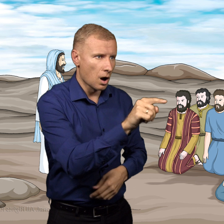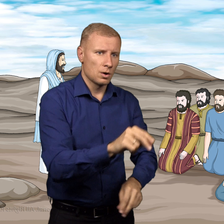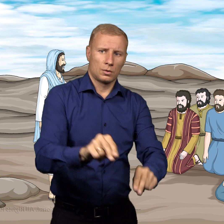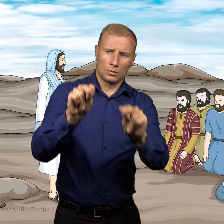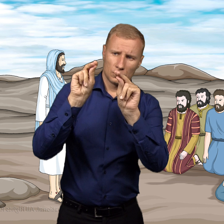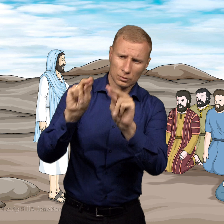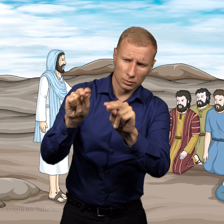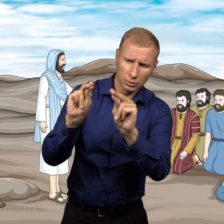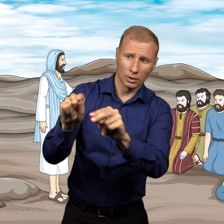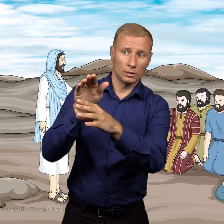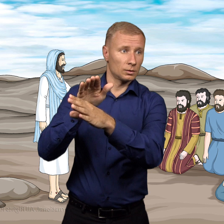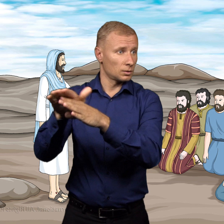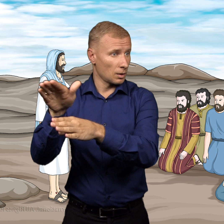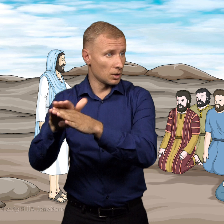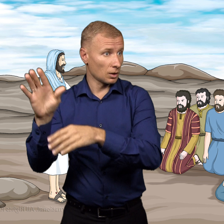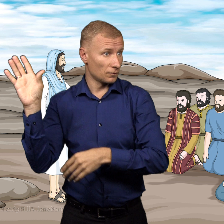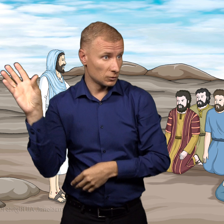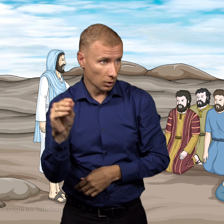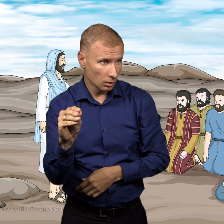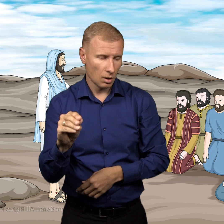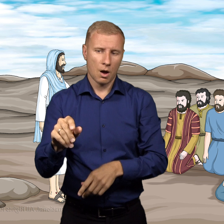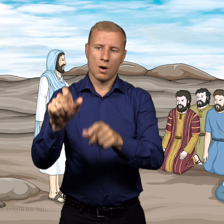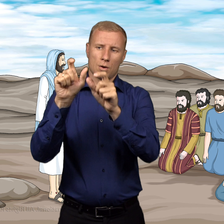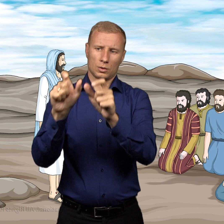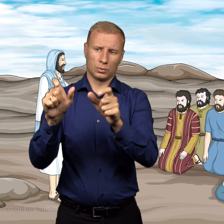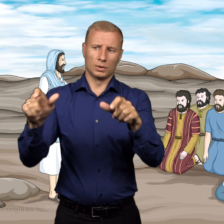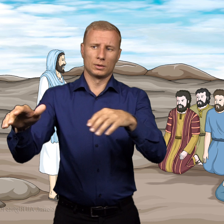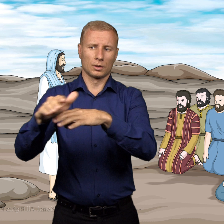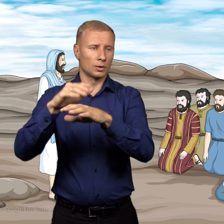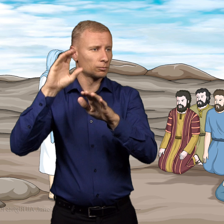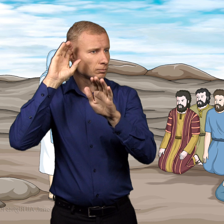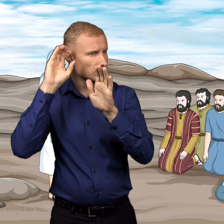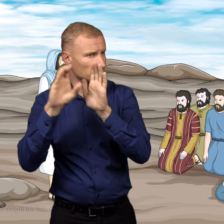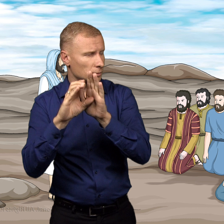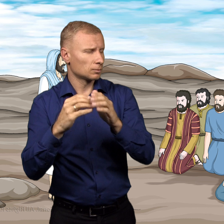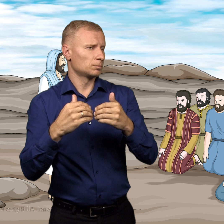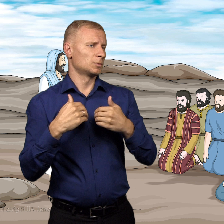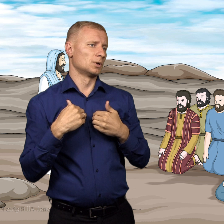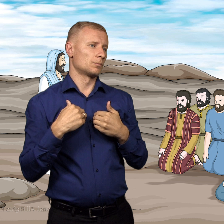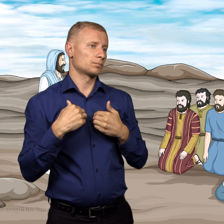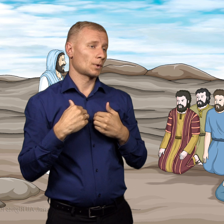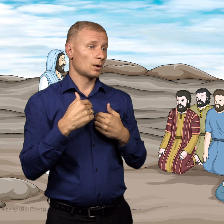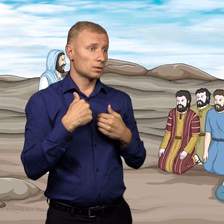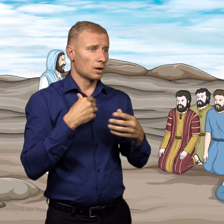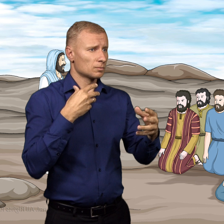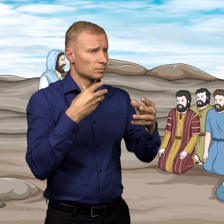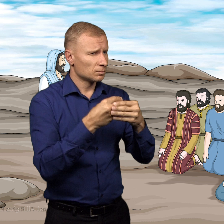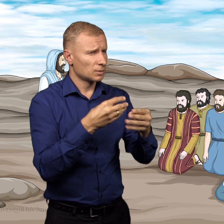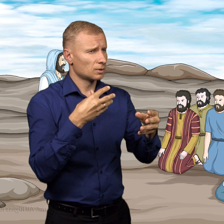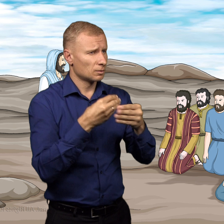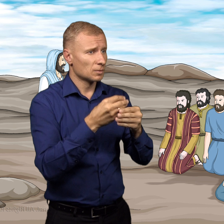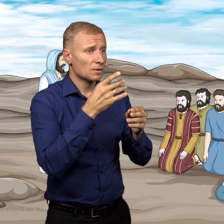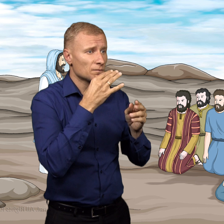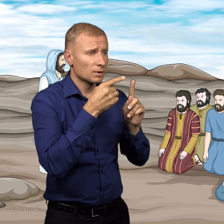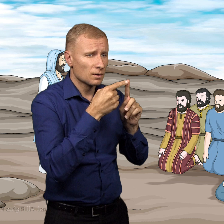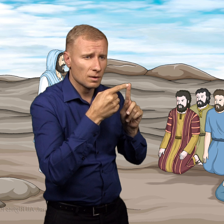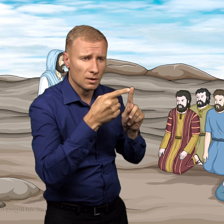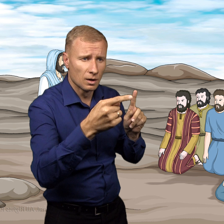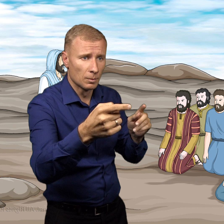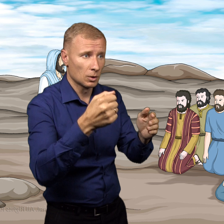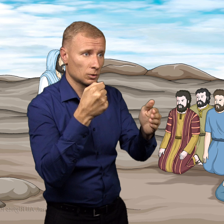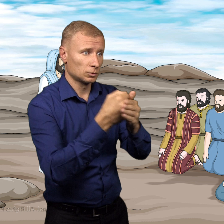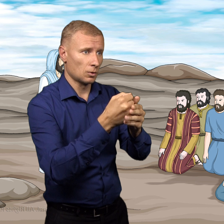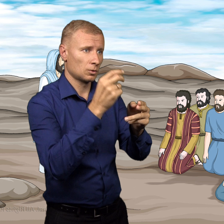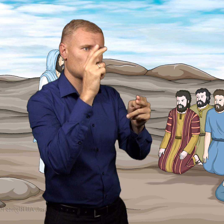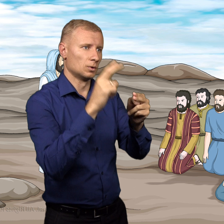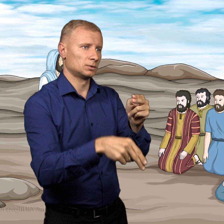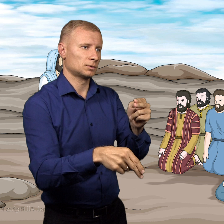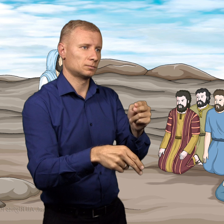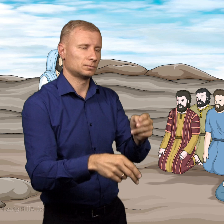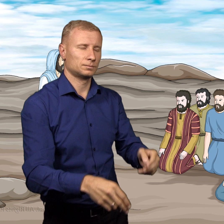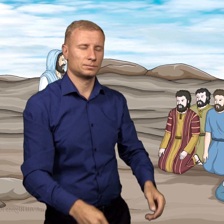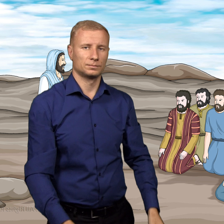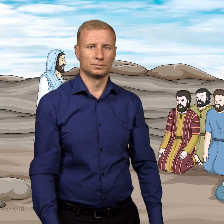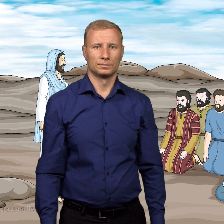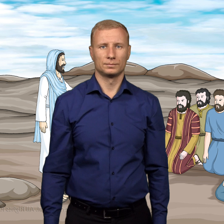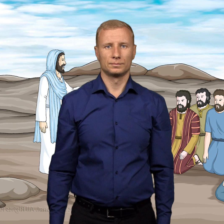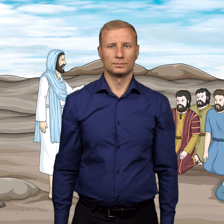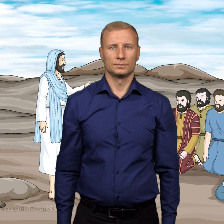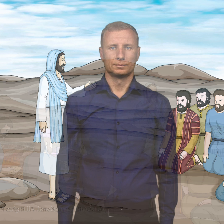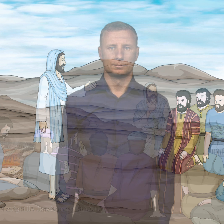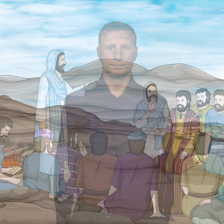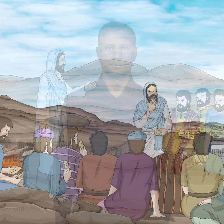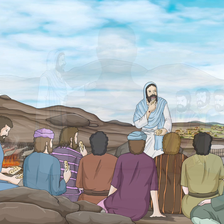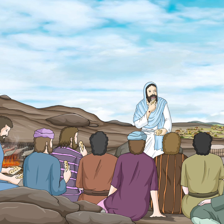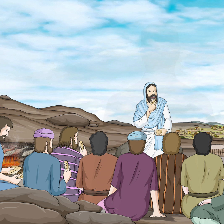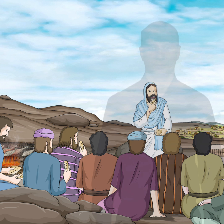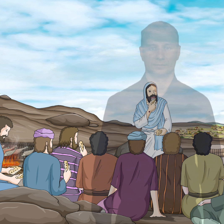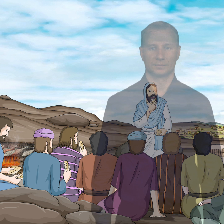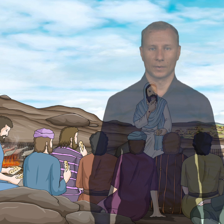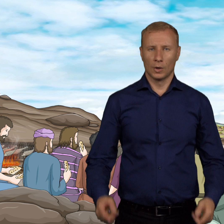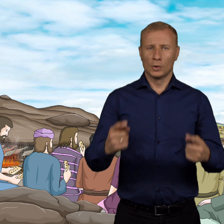And surely I am with you always, even to the end of the age.”